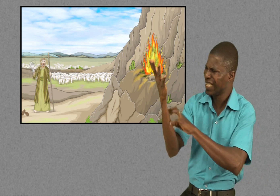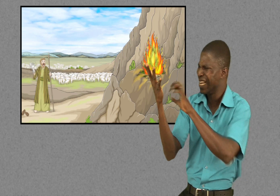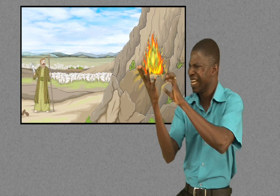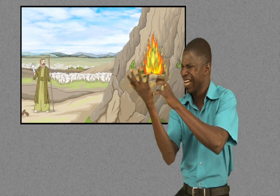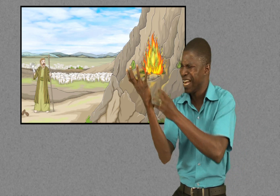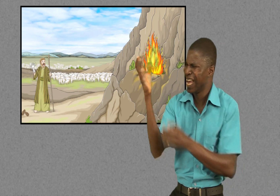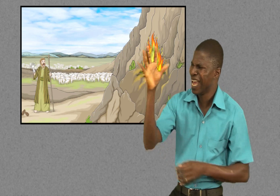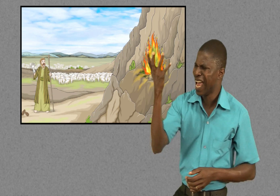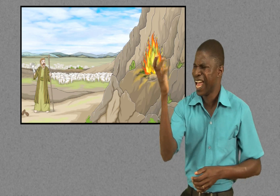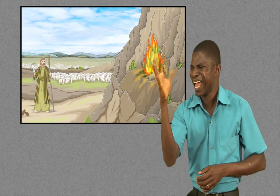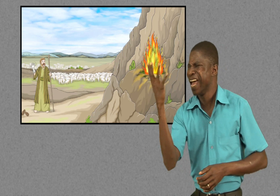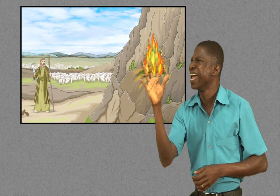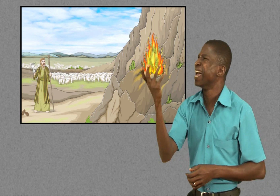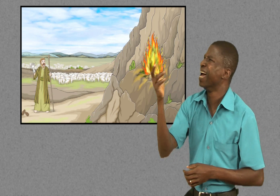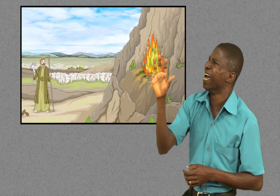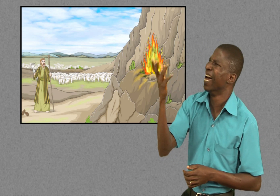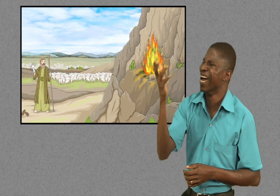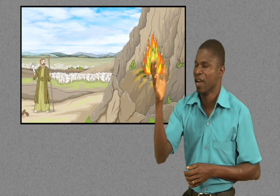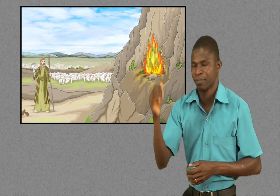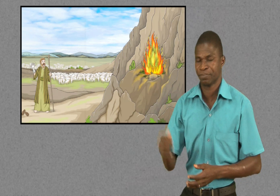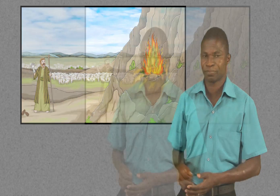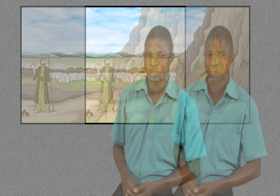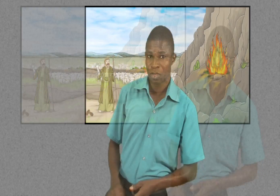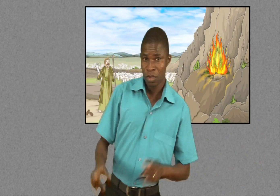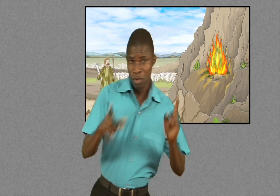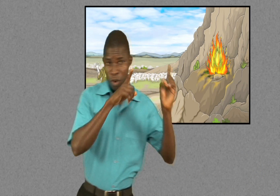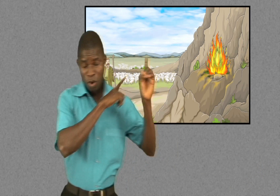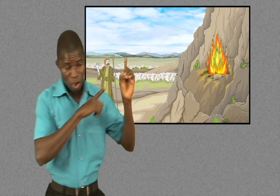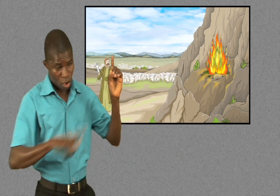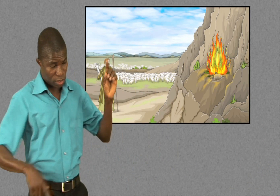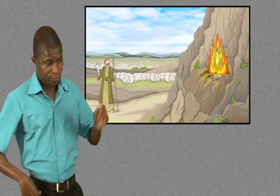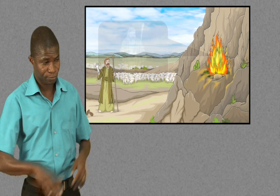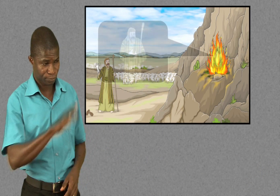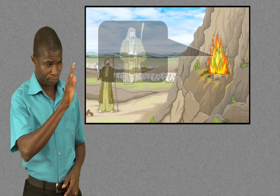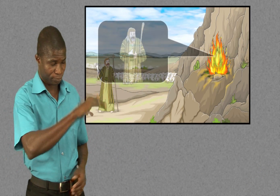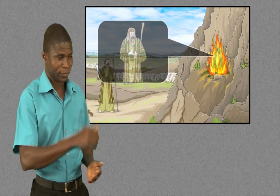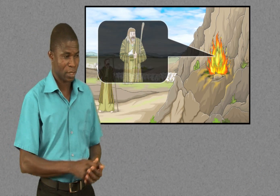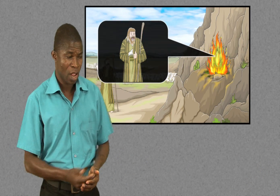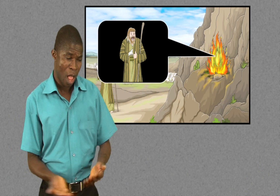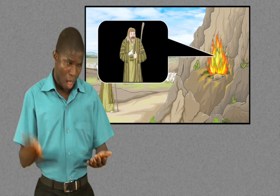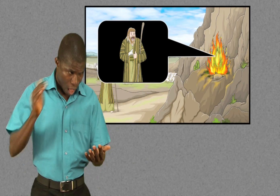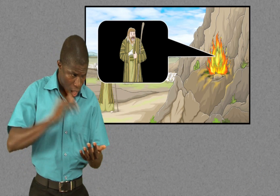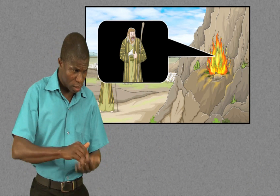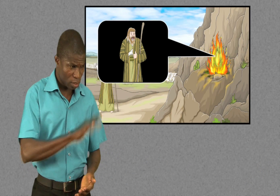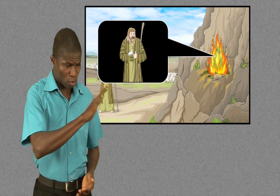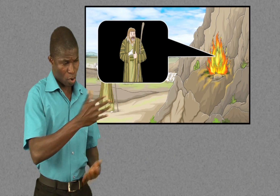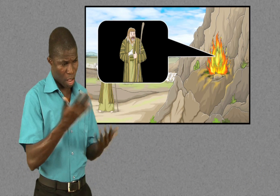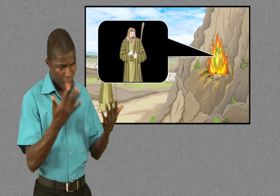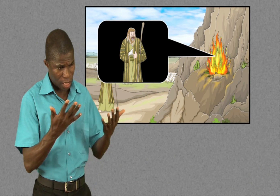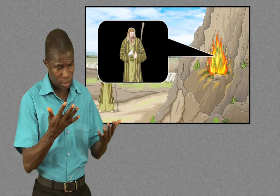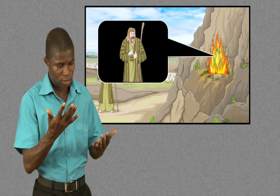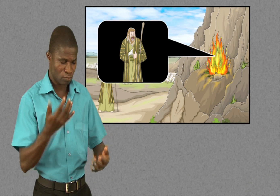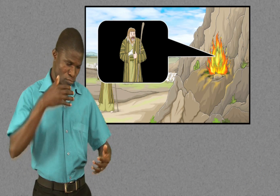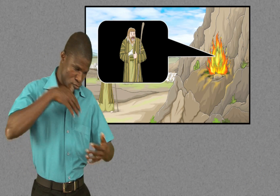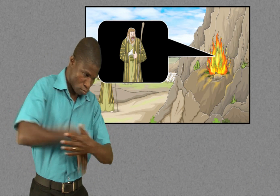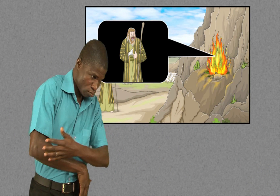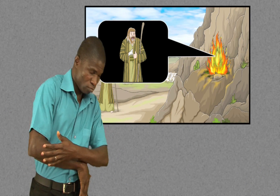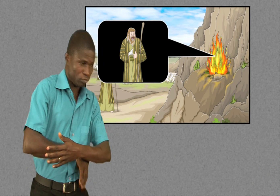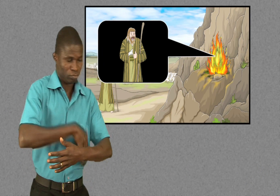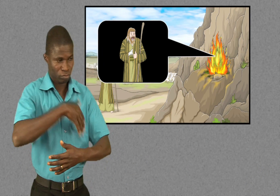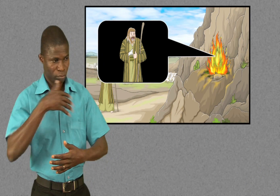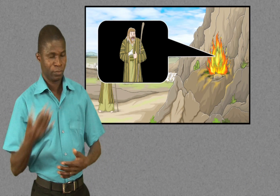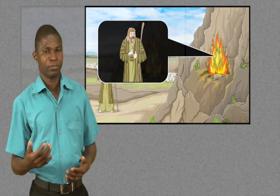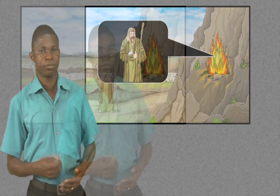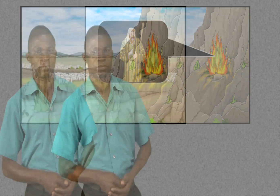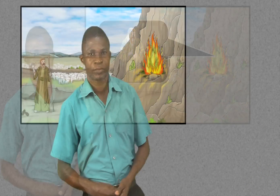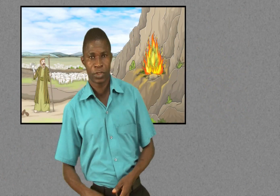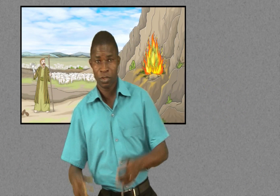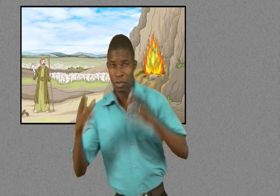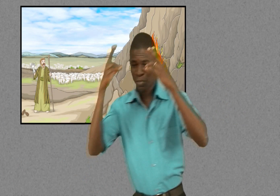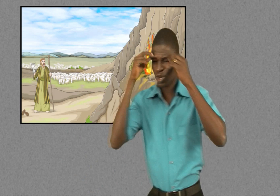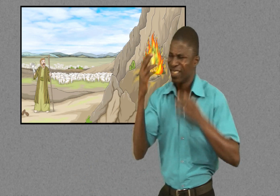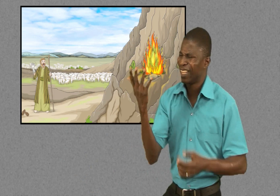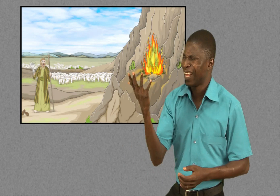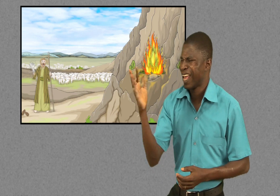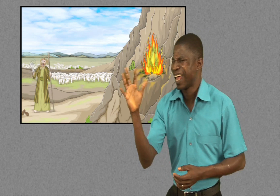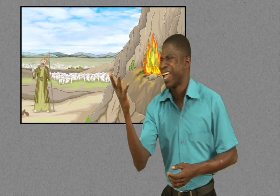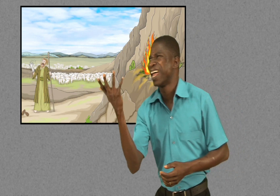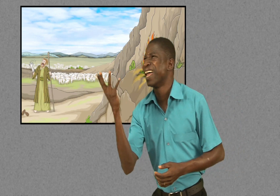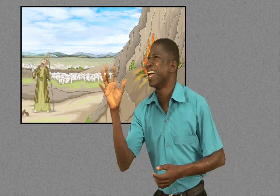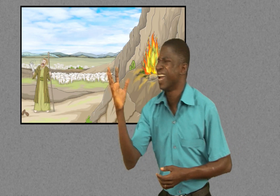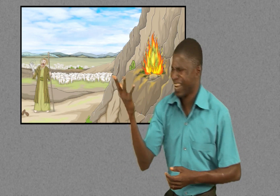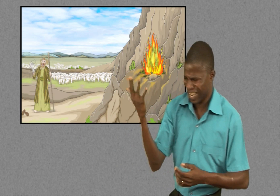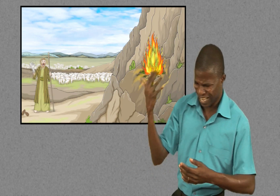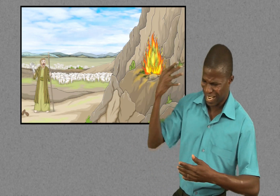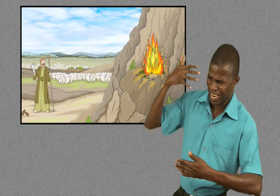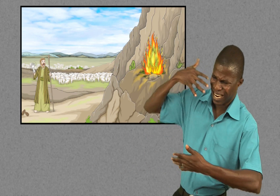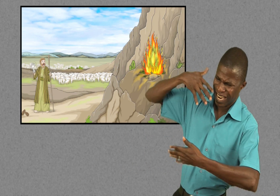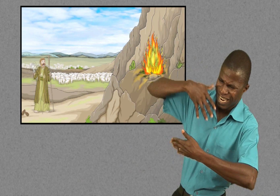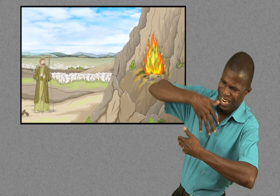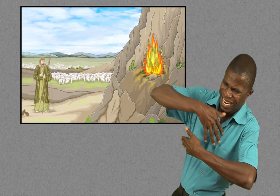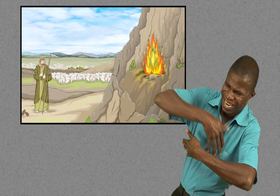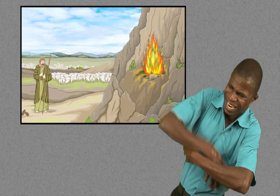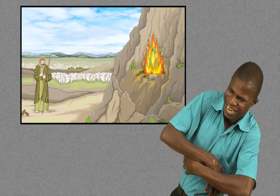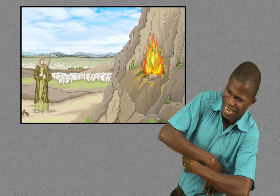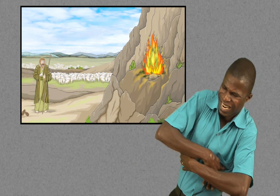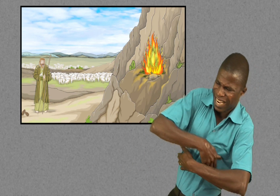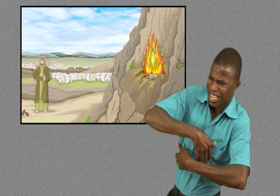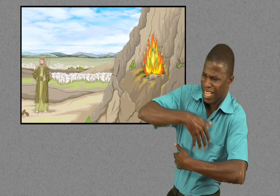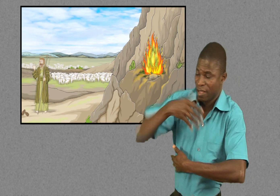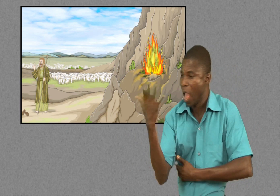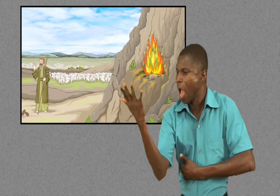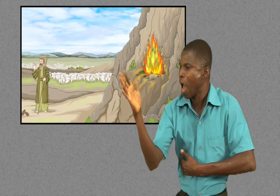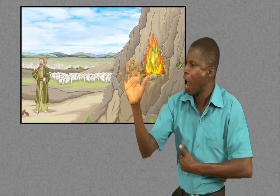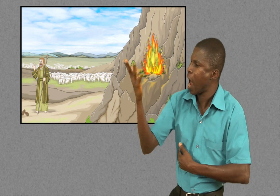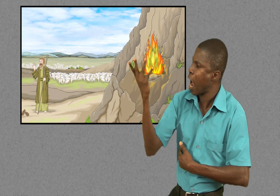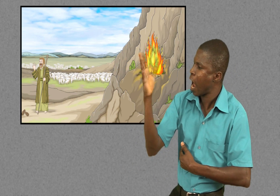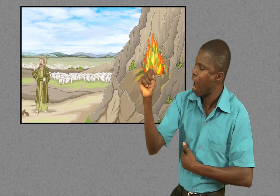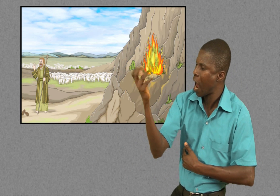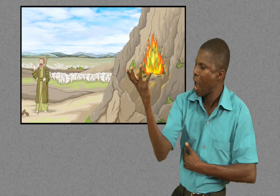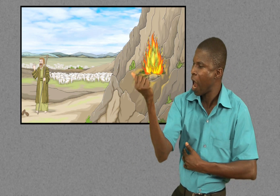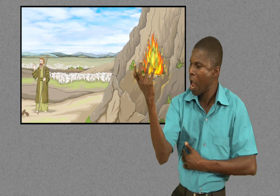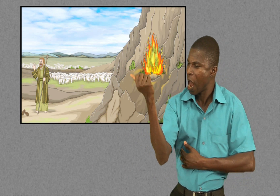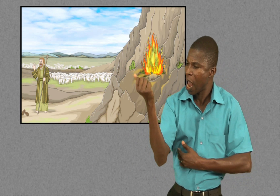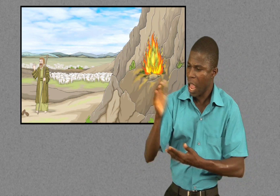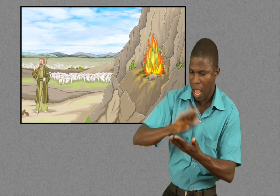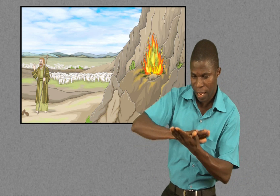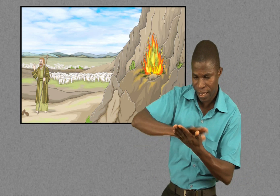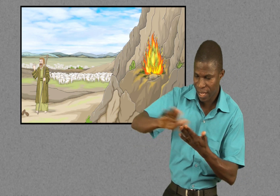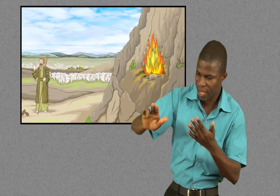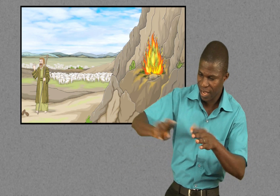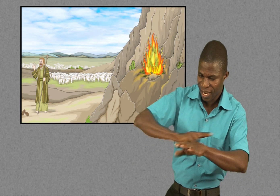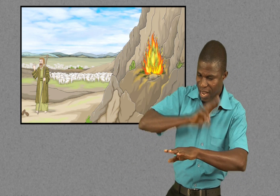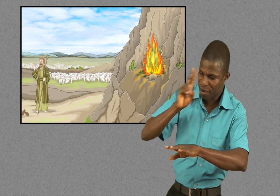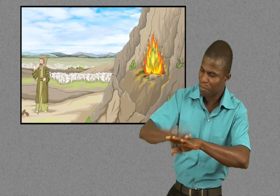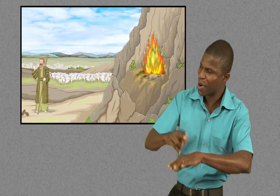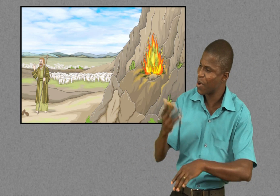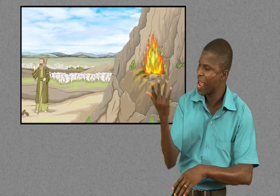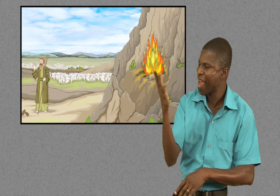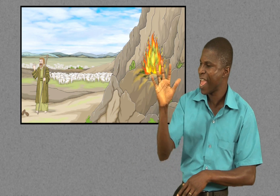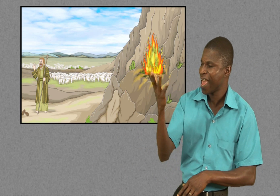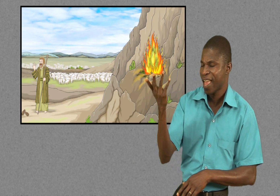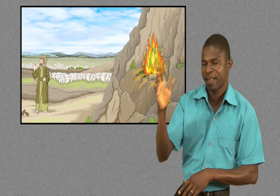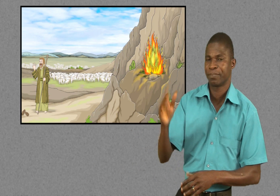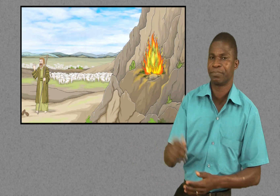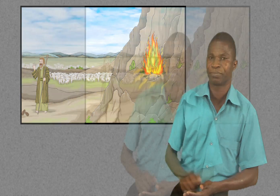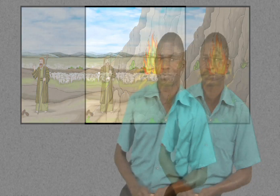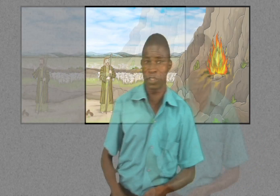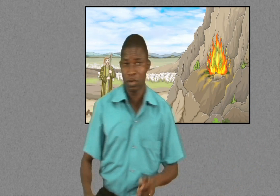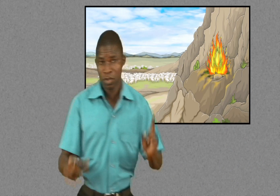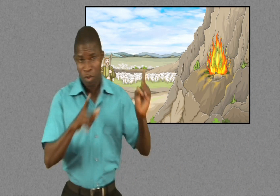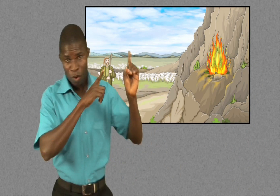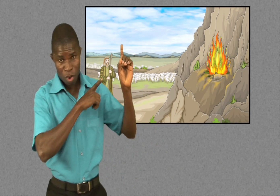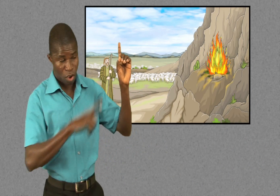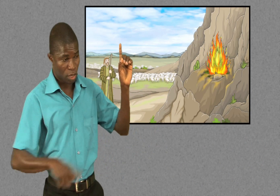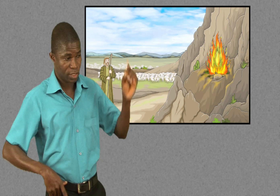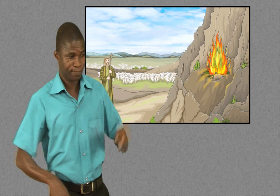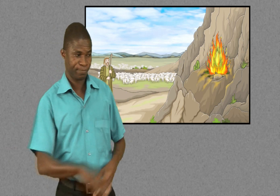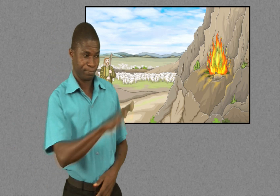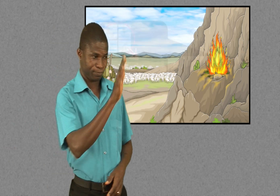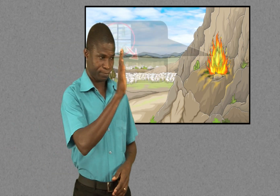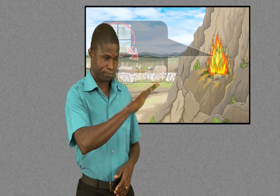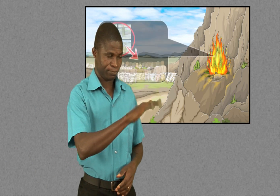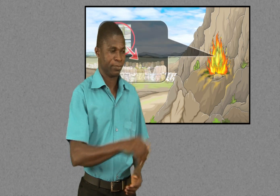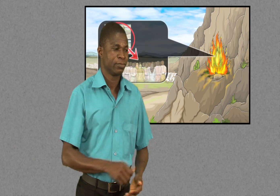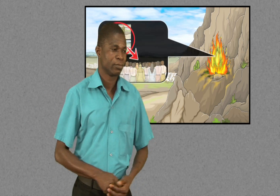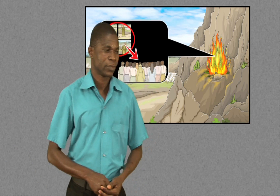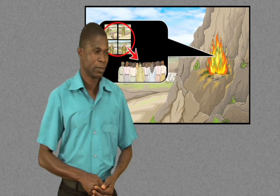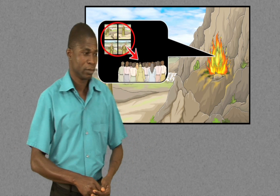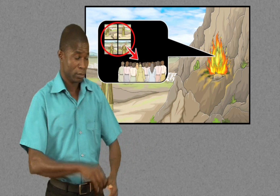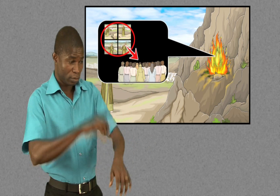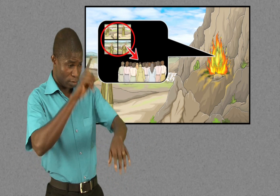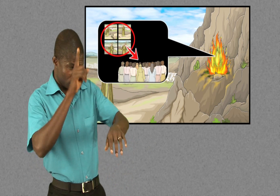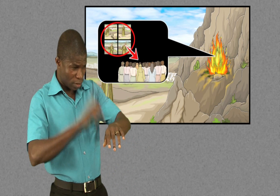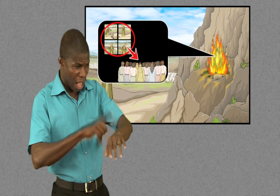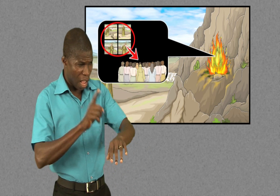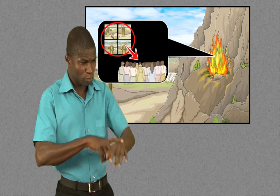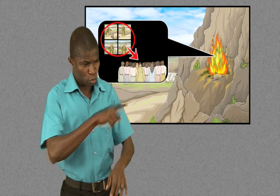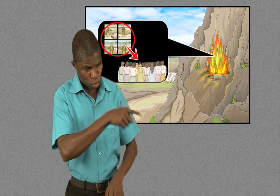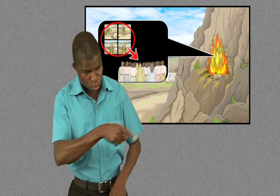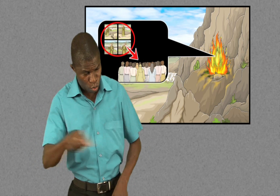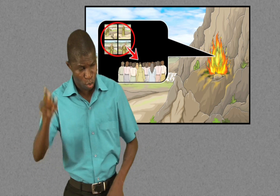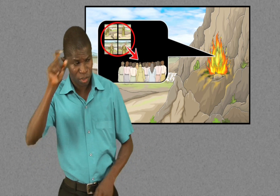“Put your hand back inside your cloak,” said the LORD. So Moses put his hand back inside his cloak, and when he took it out, it was restored, like the rest of his skin.